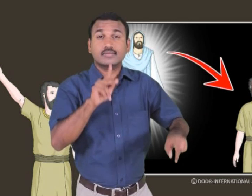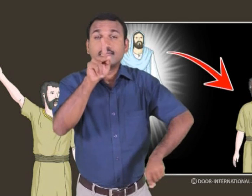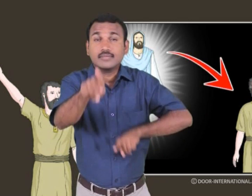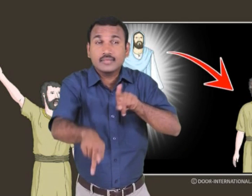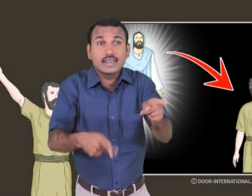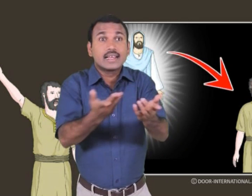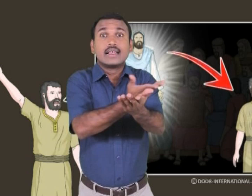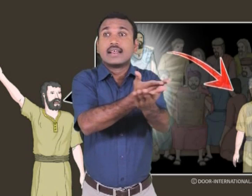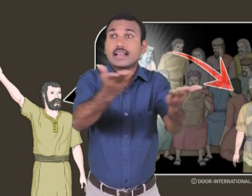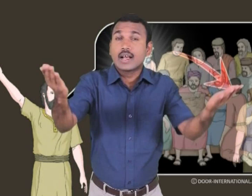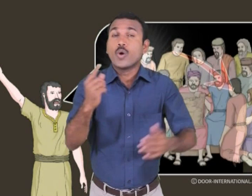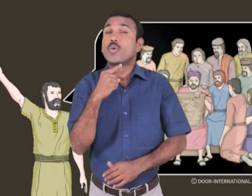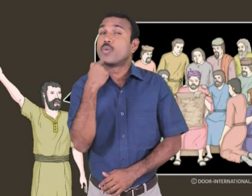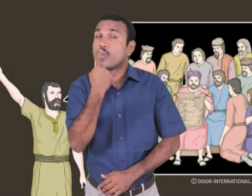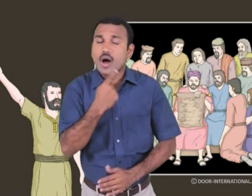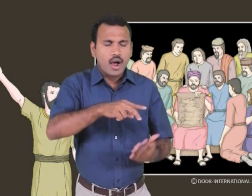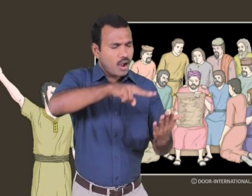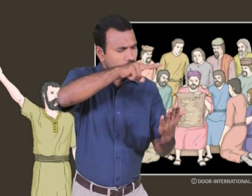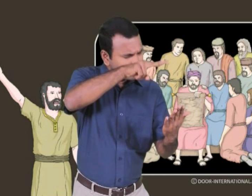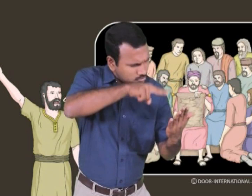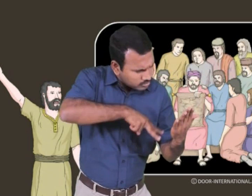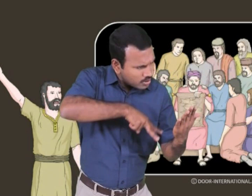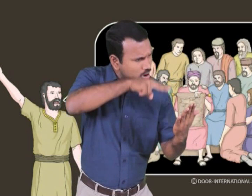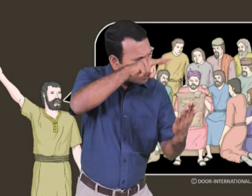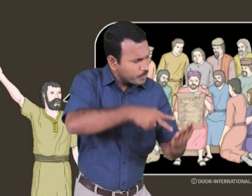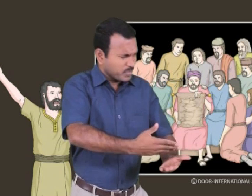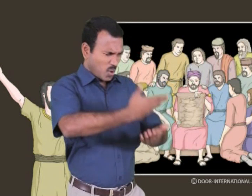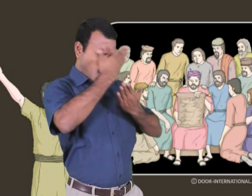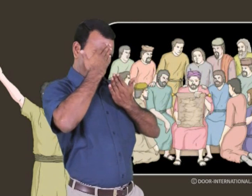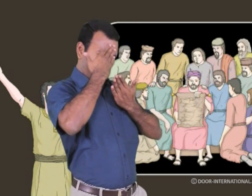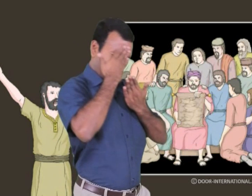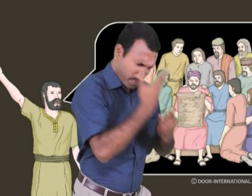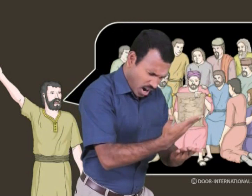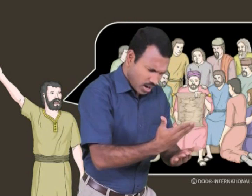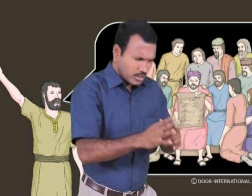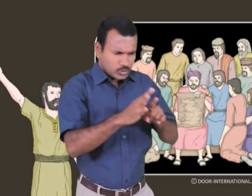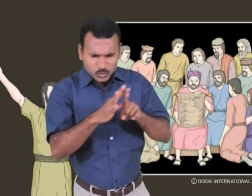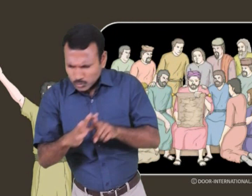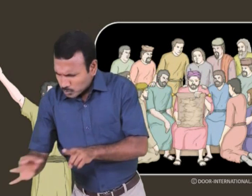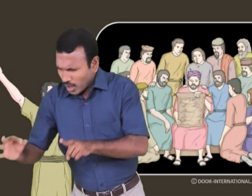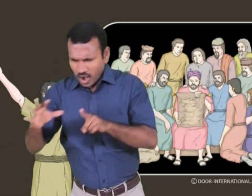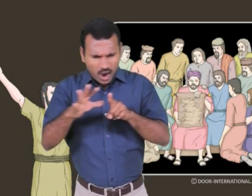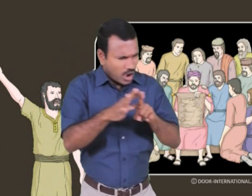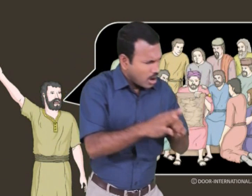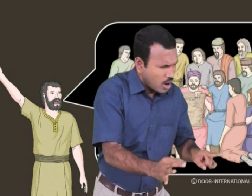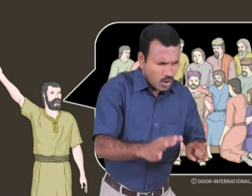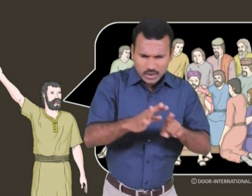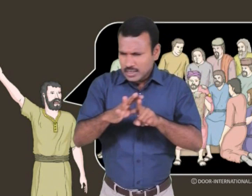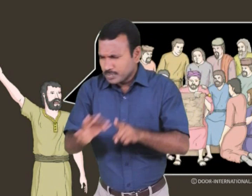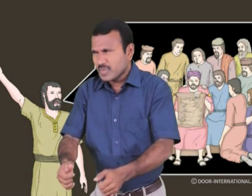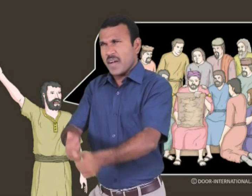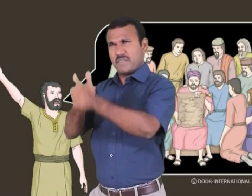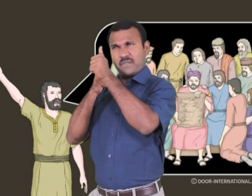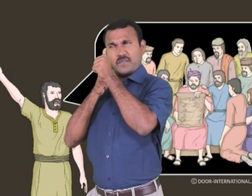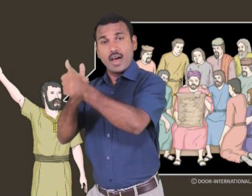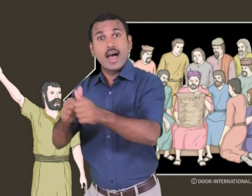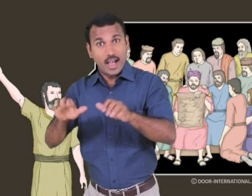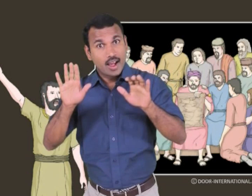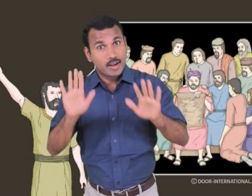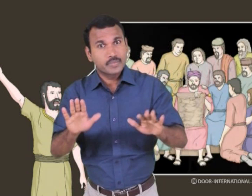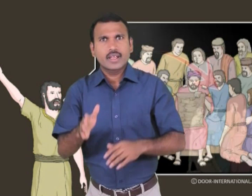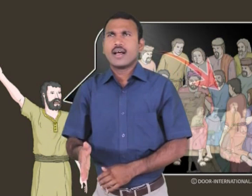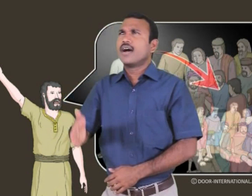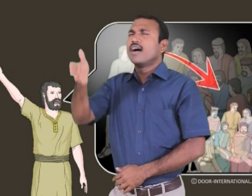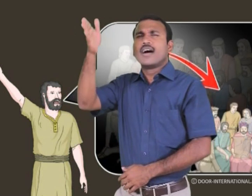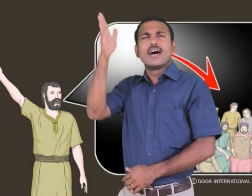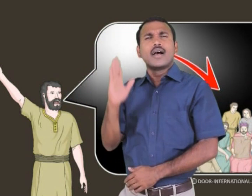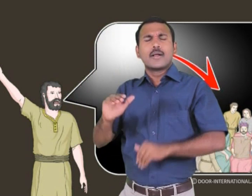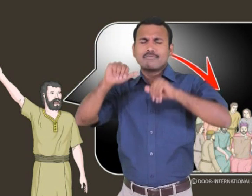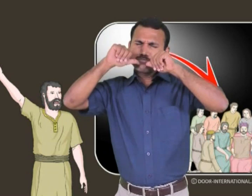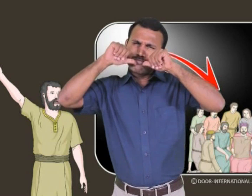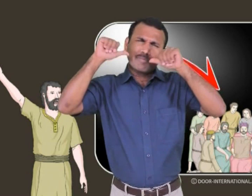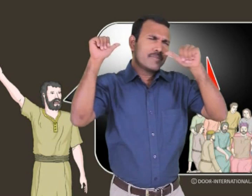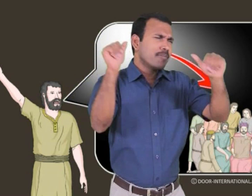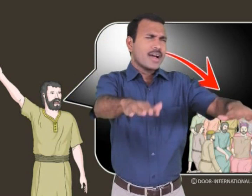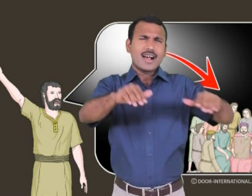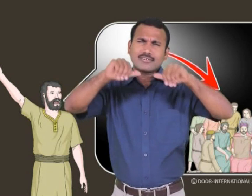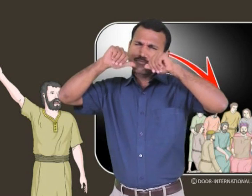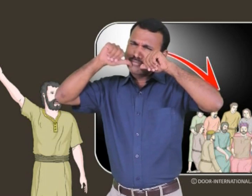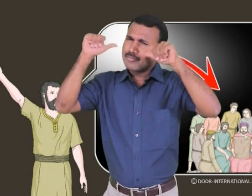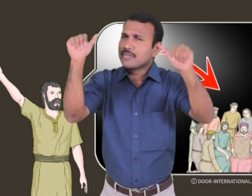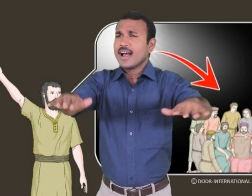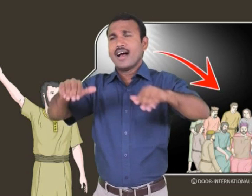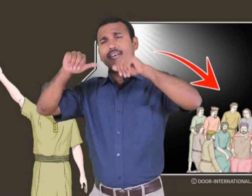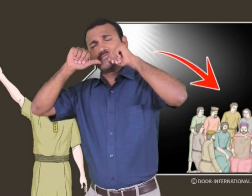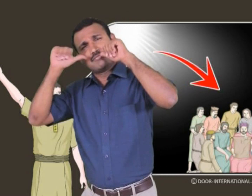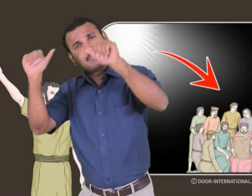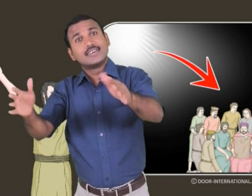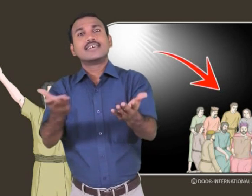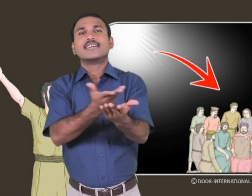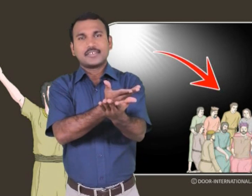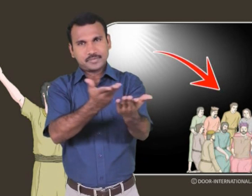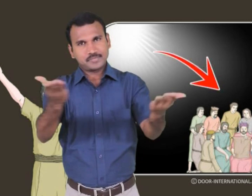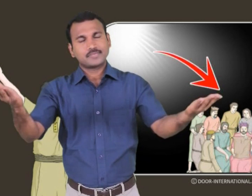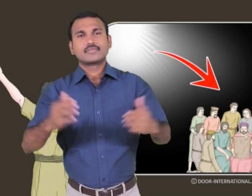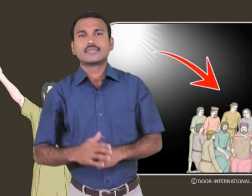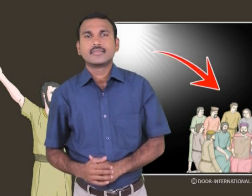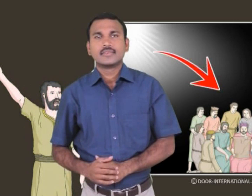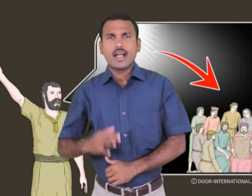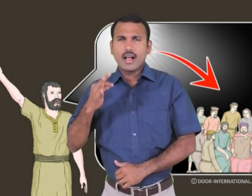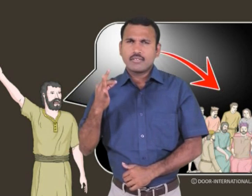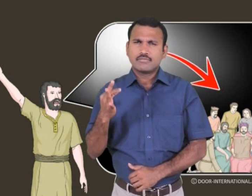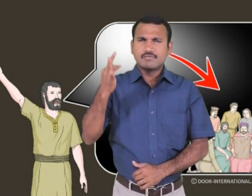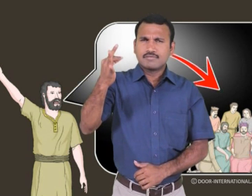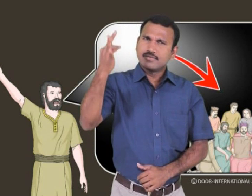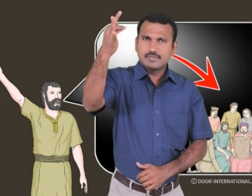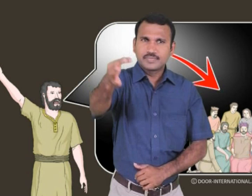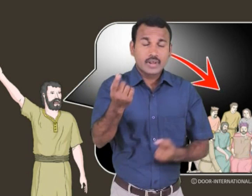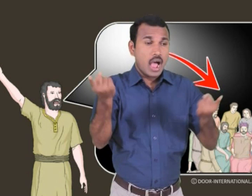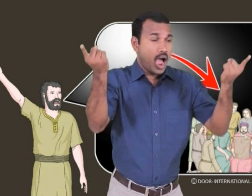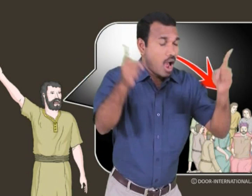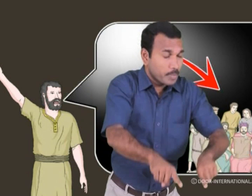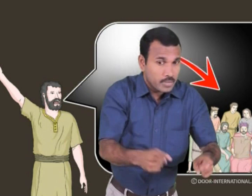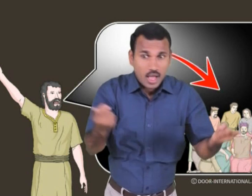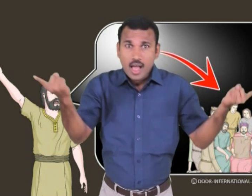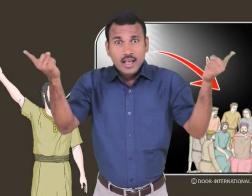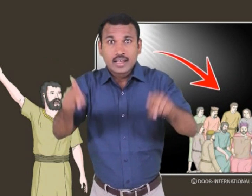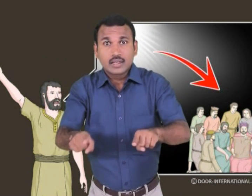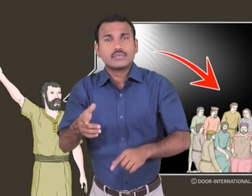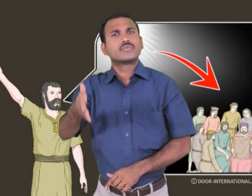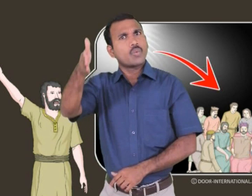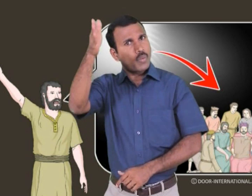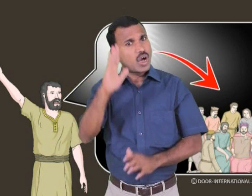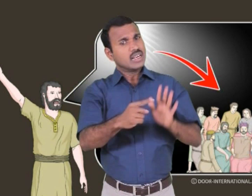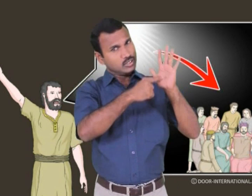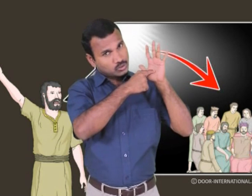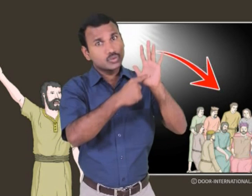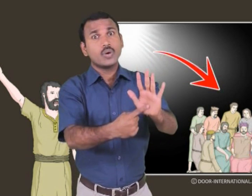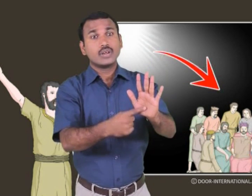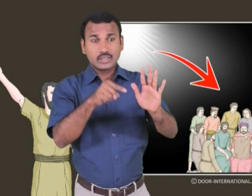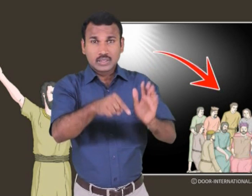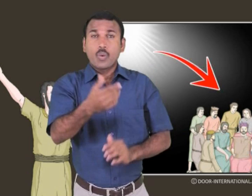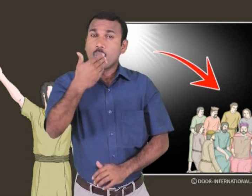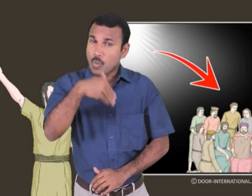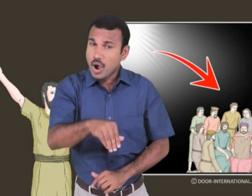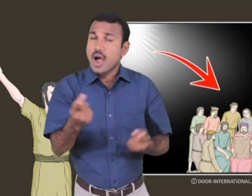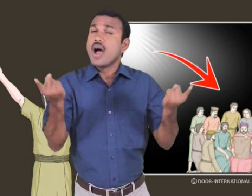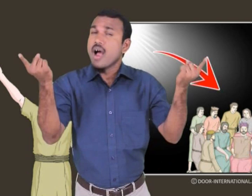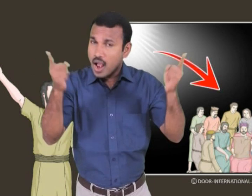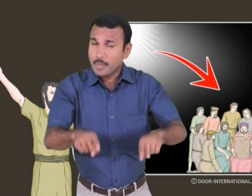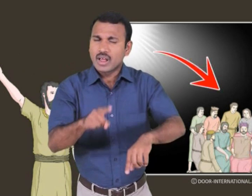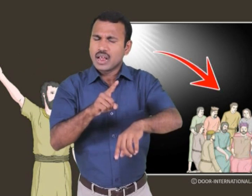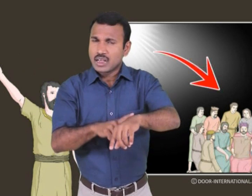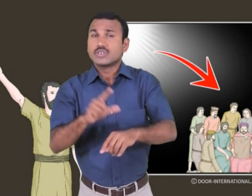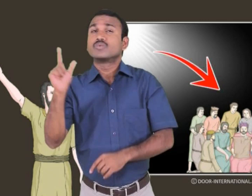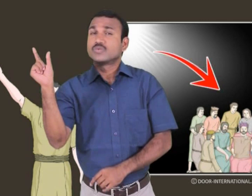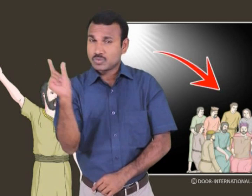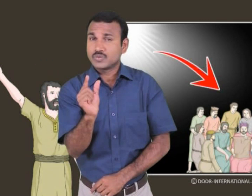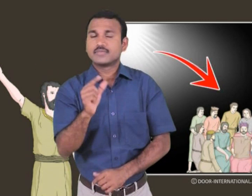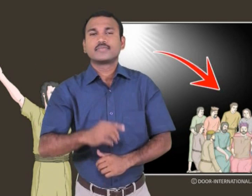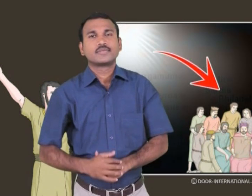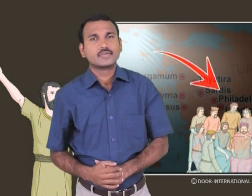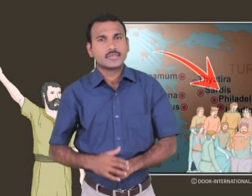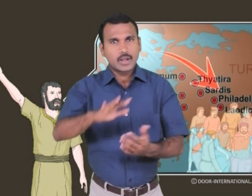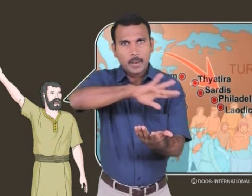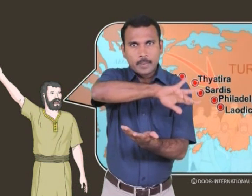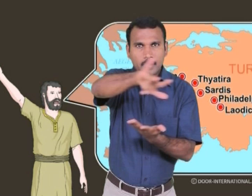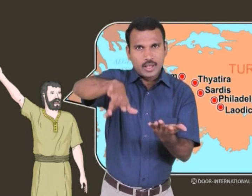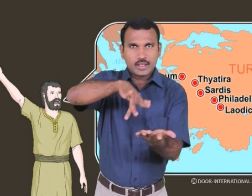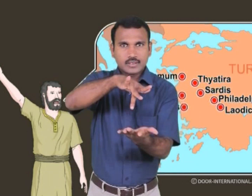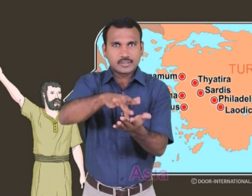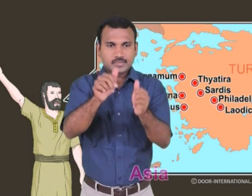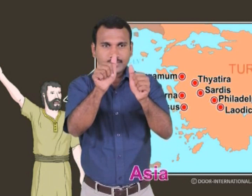Blessed is the one who reads aloud the words of this prophecy, and blessed are those who hear and obey what is written in it, because the time is near.